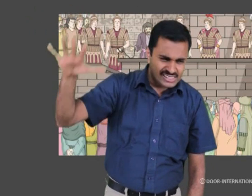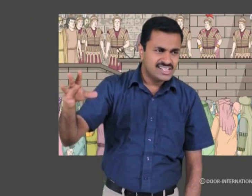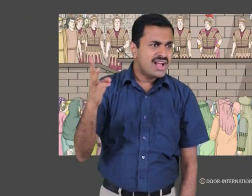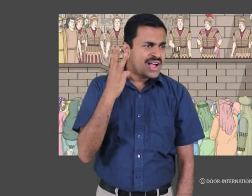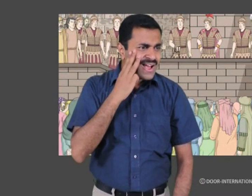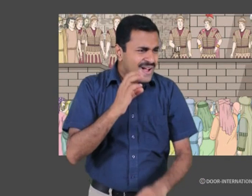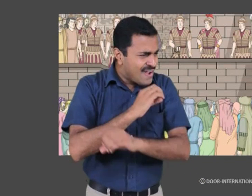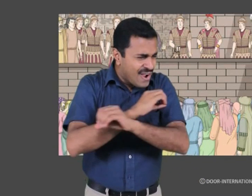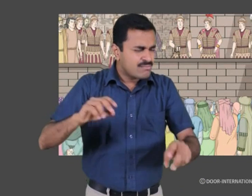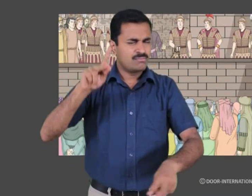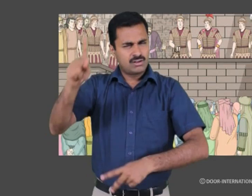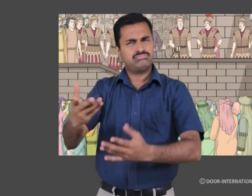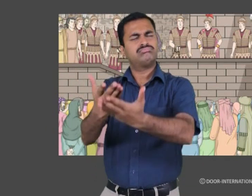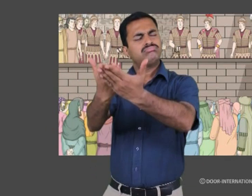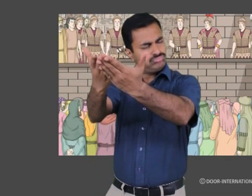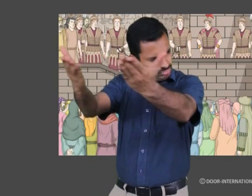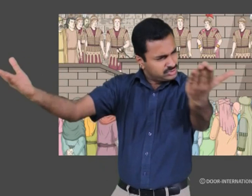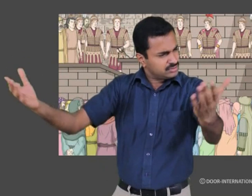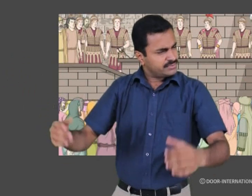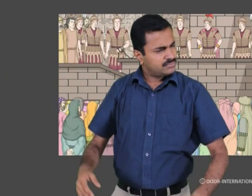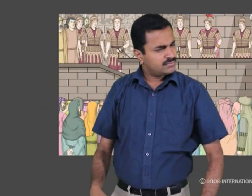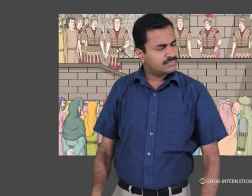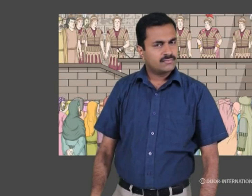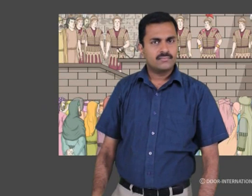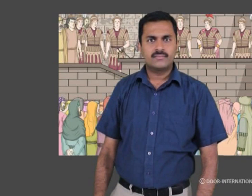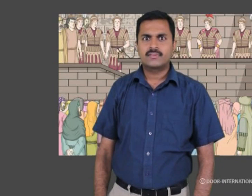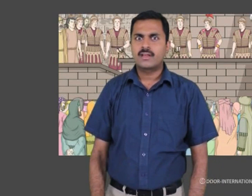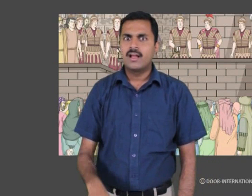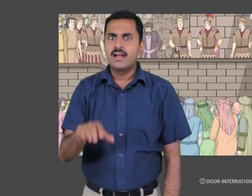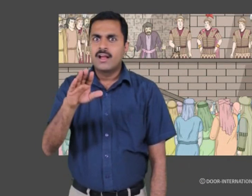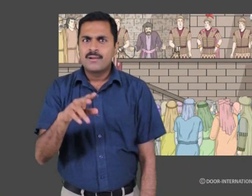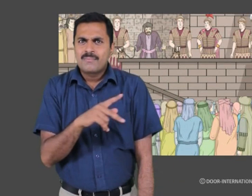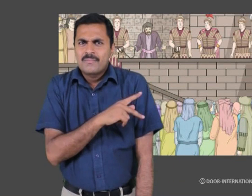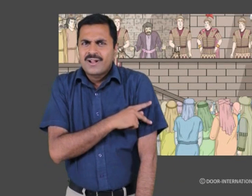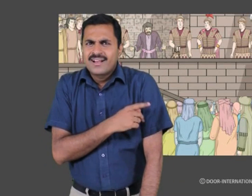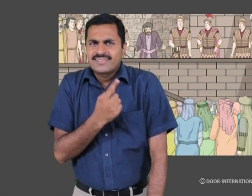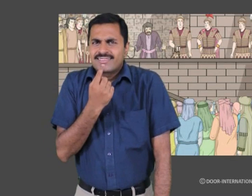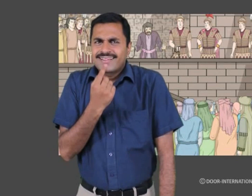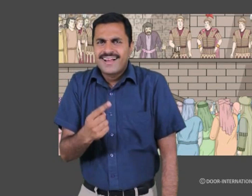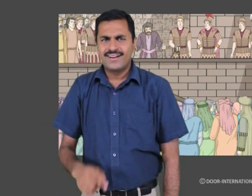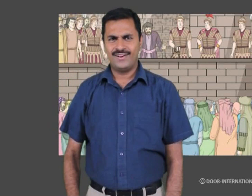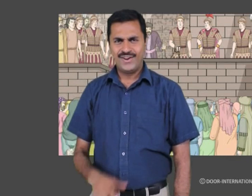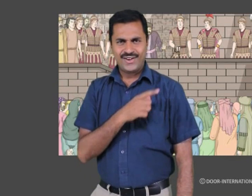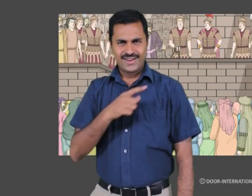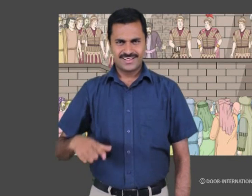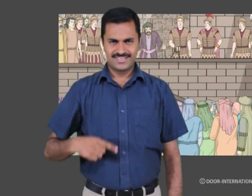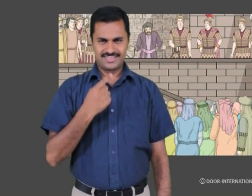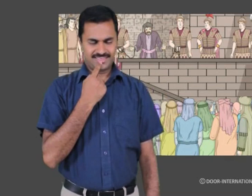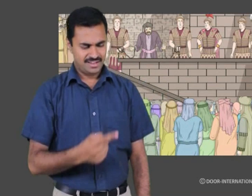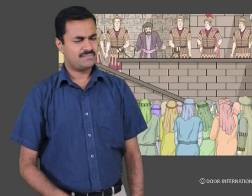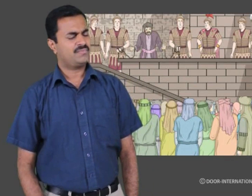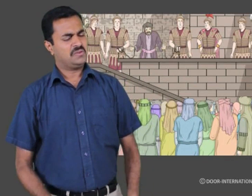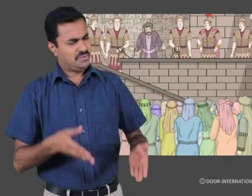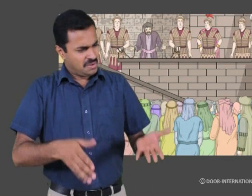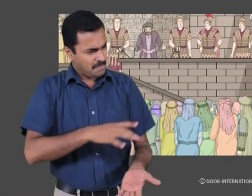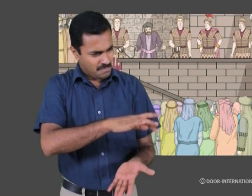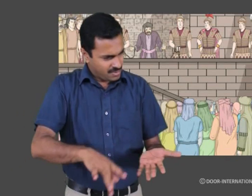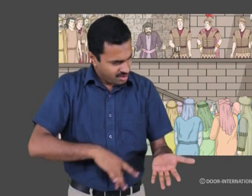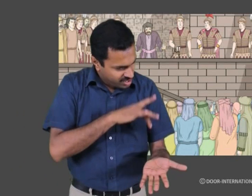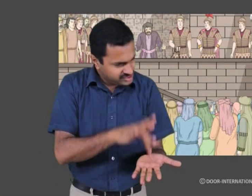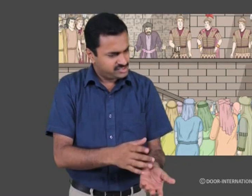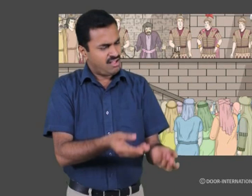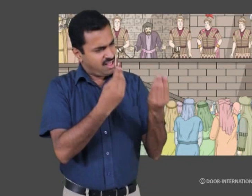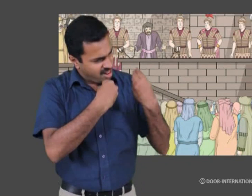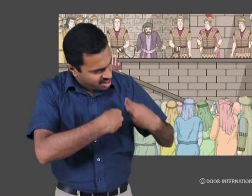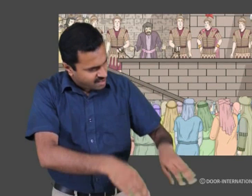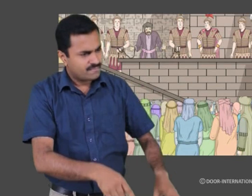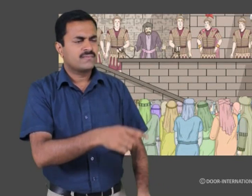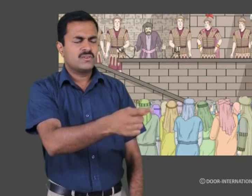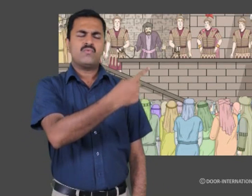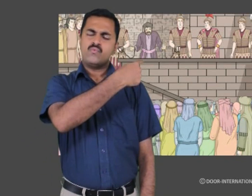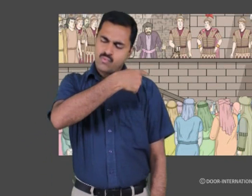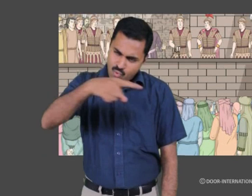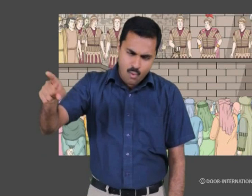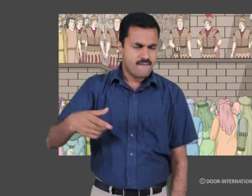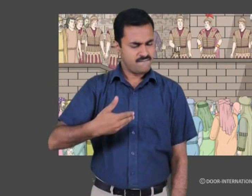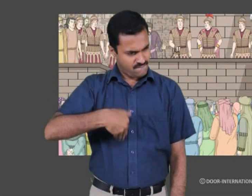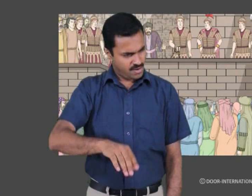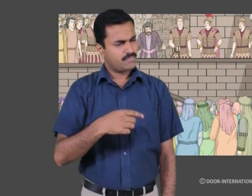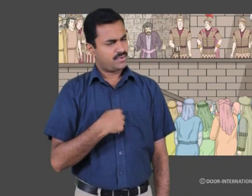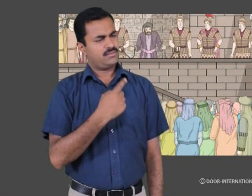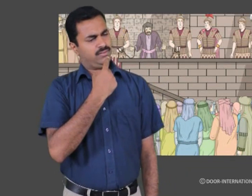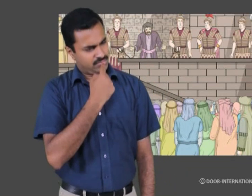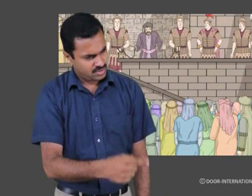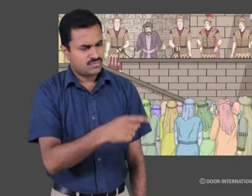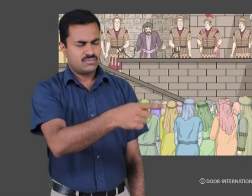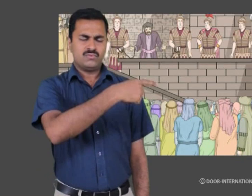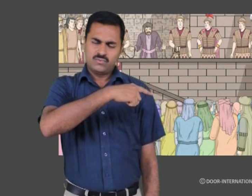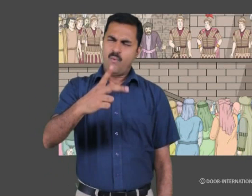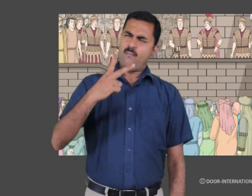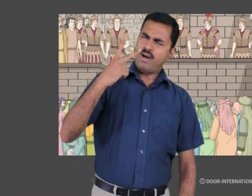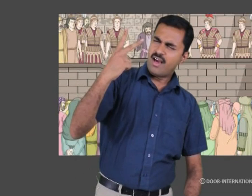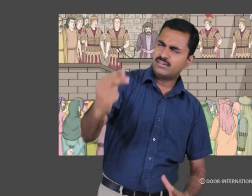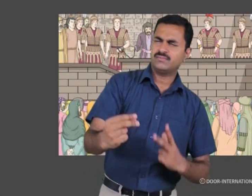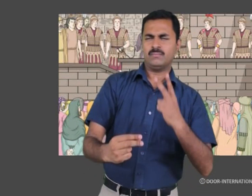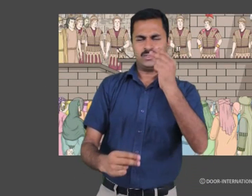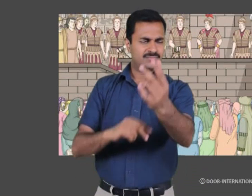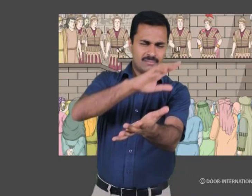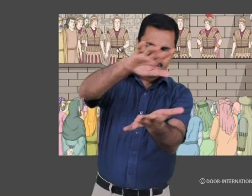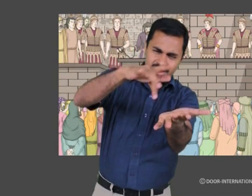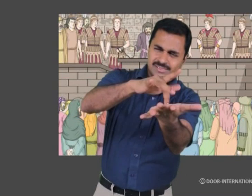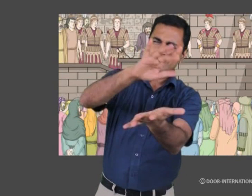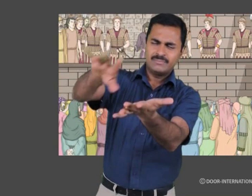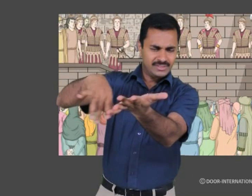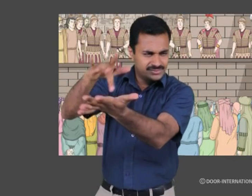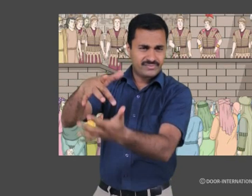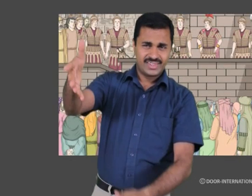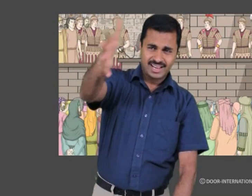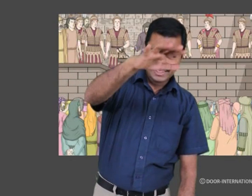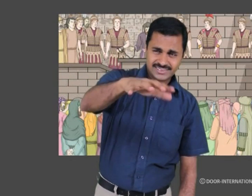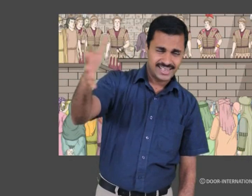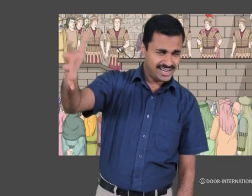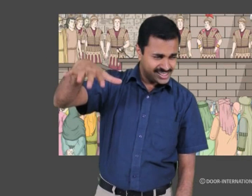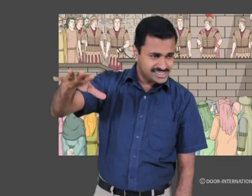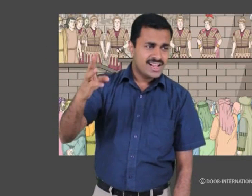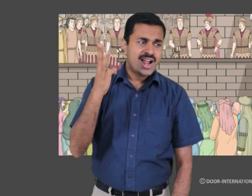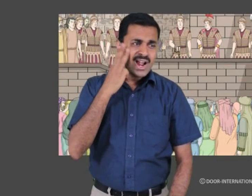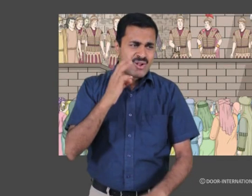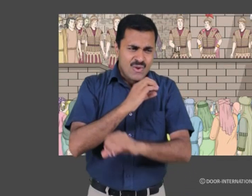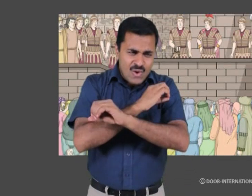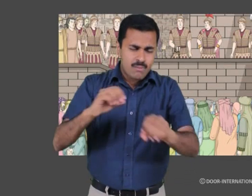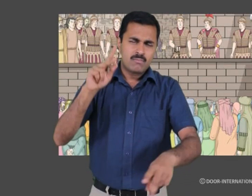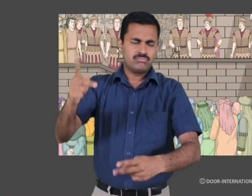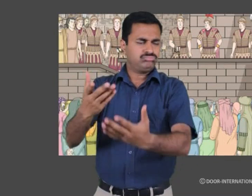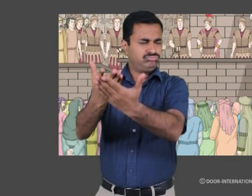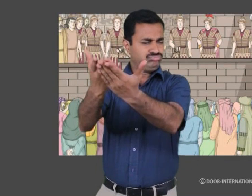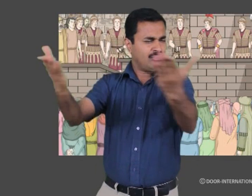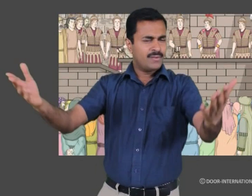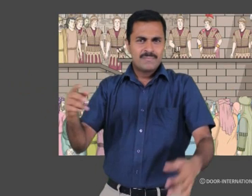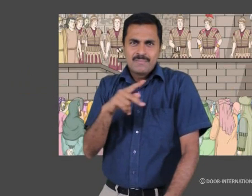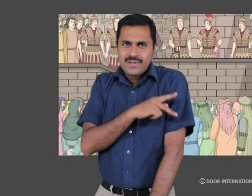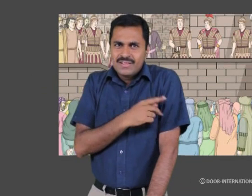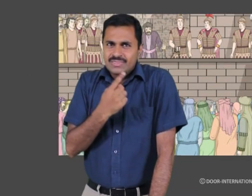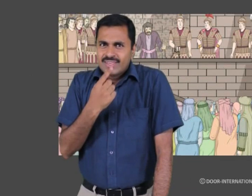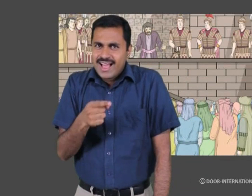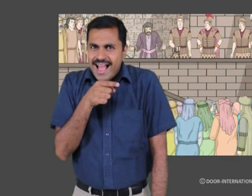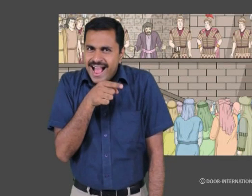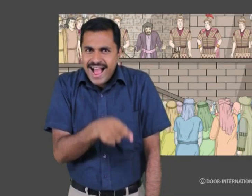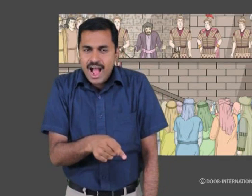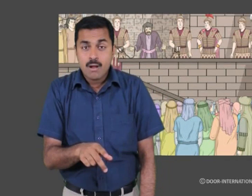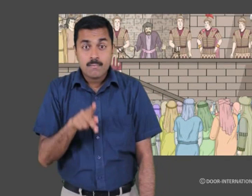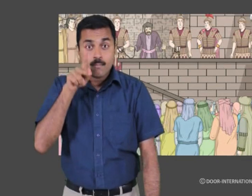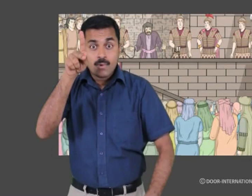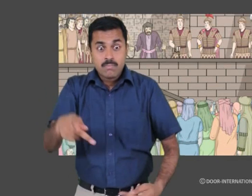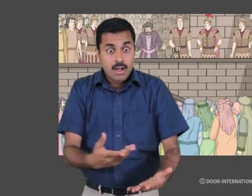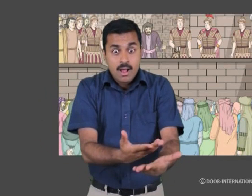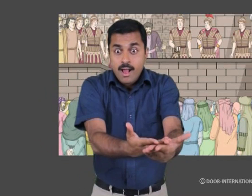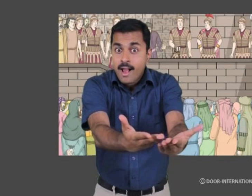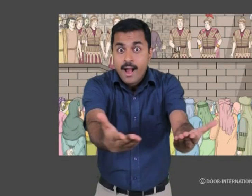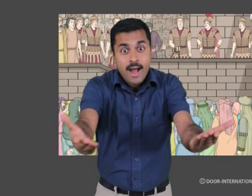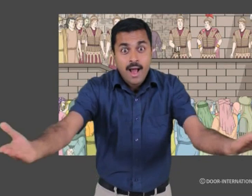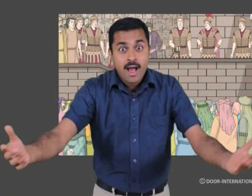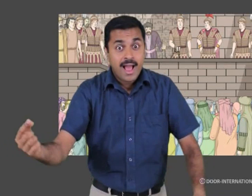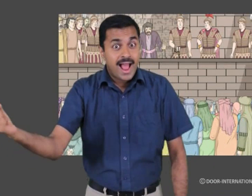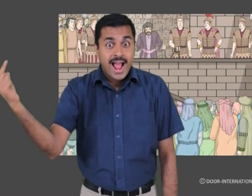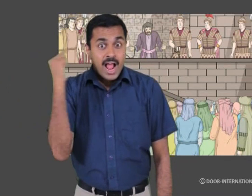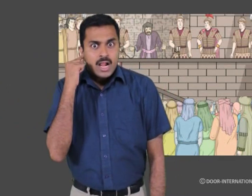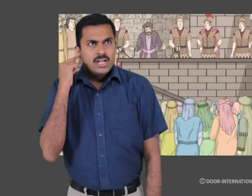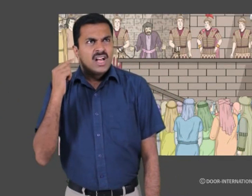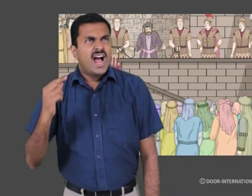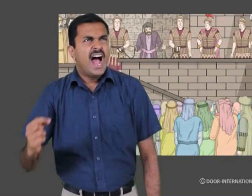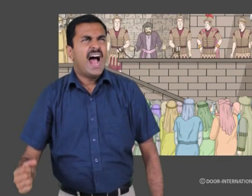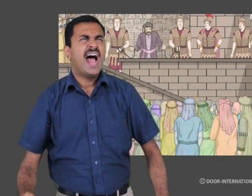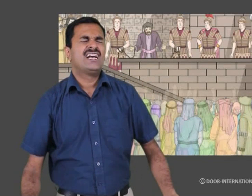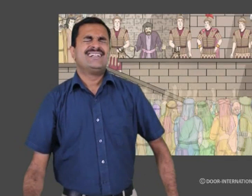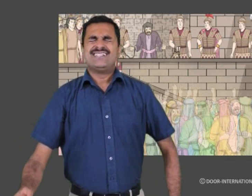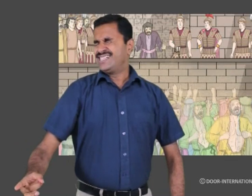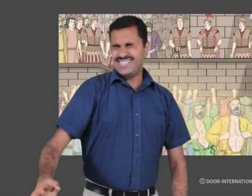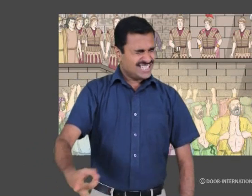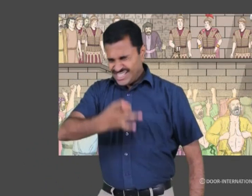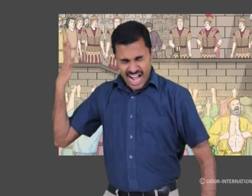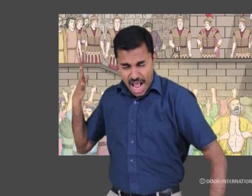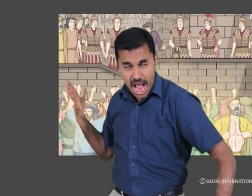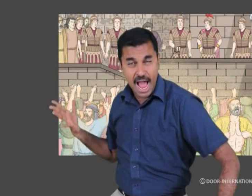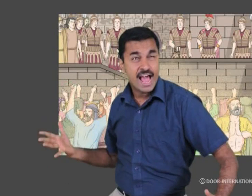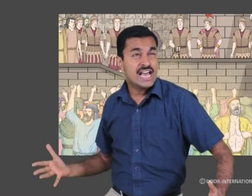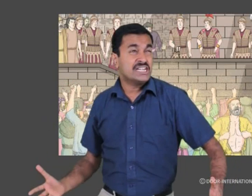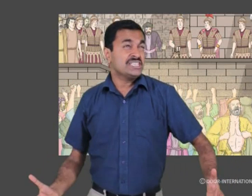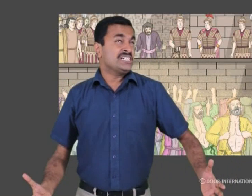I will send you far away to the Gentiles.’” The crowd listened to Paul until he made this statement.